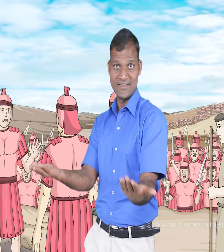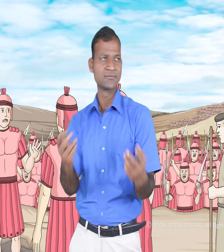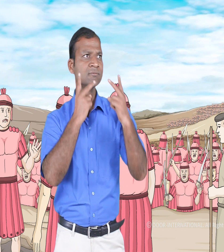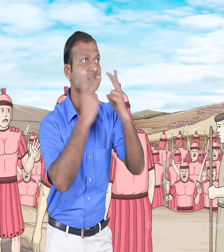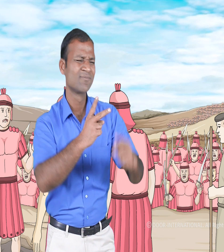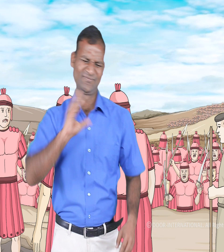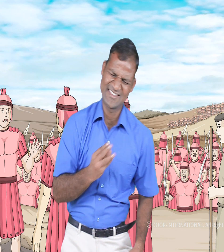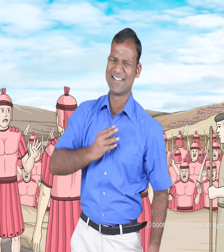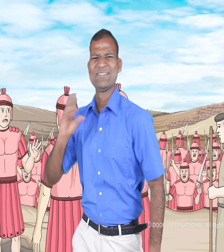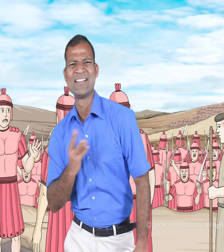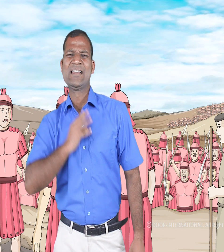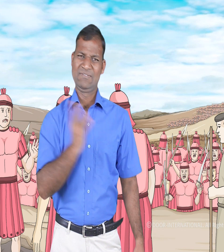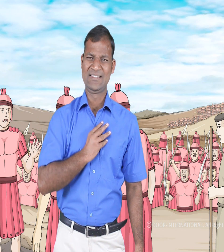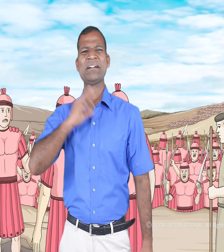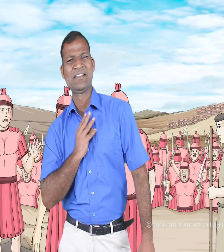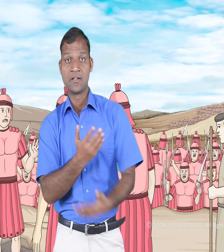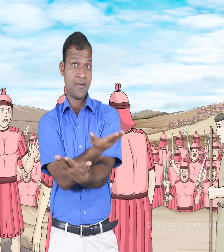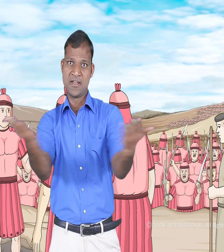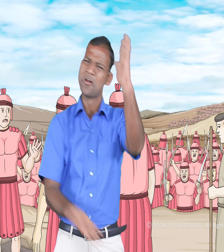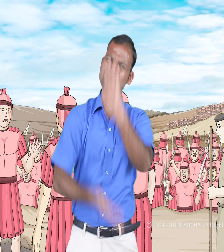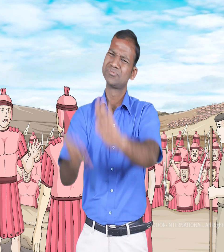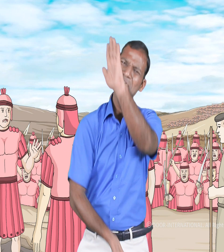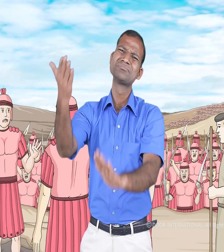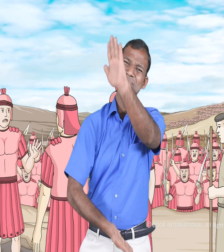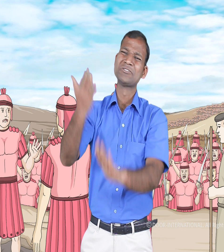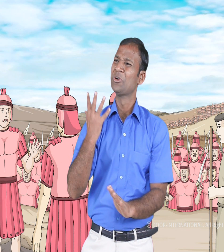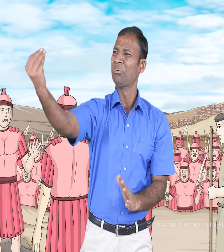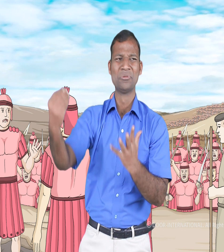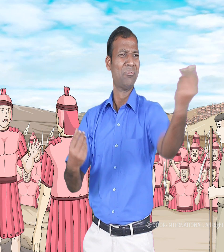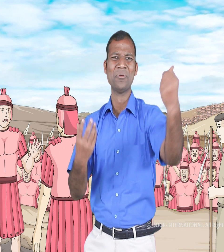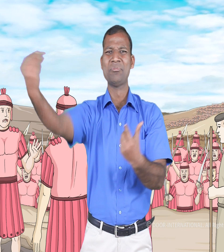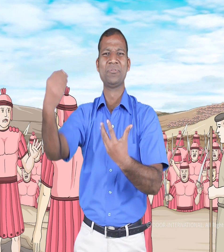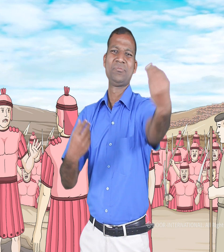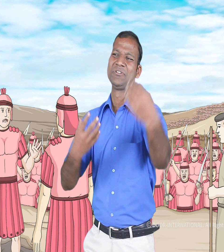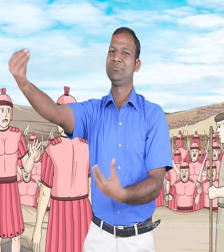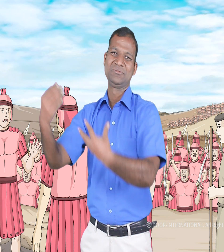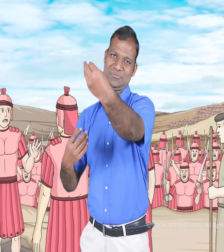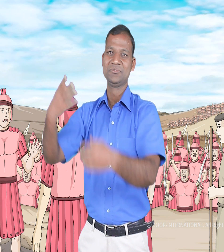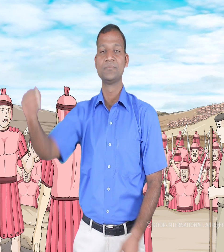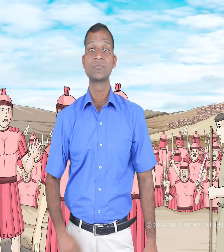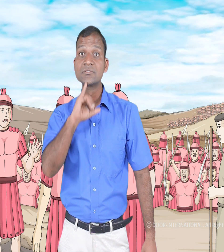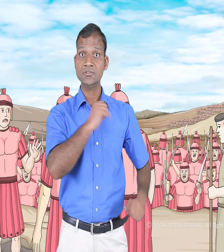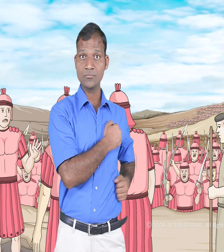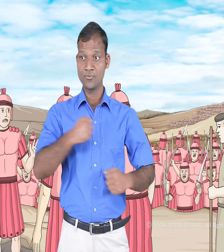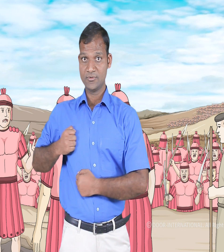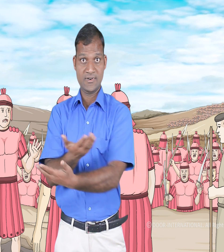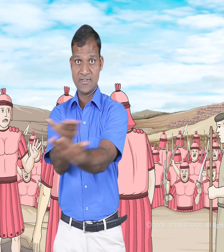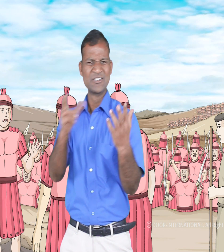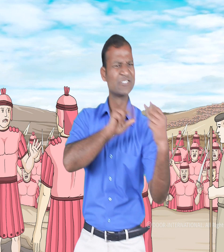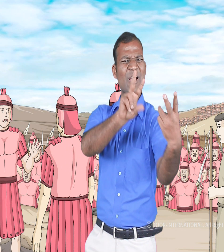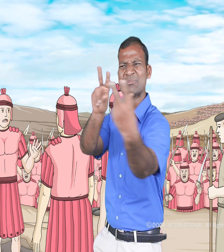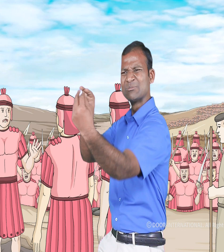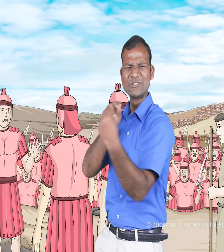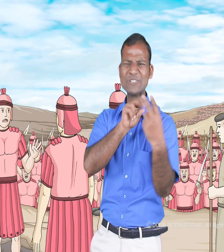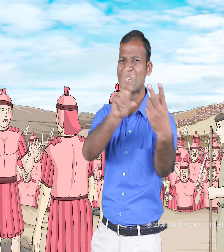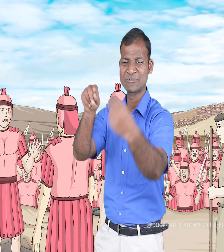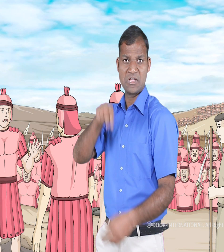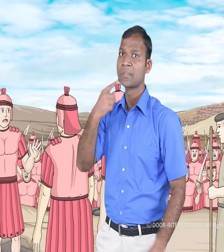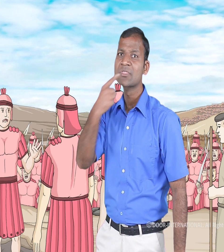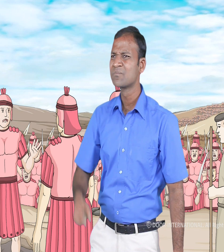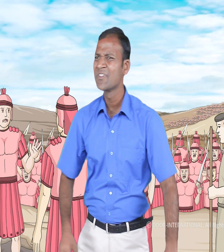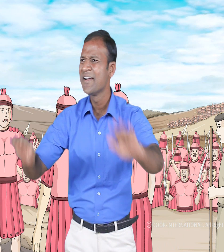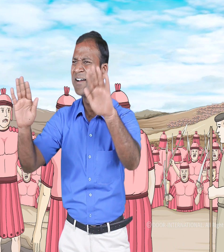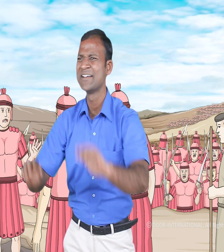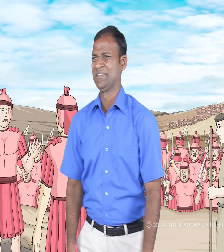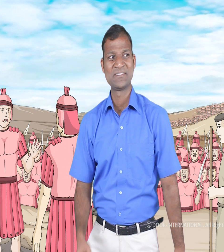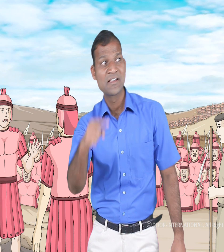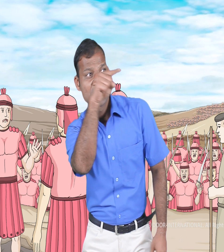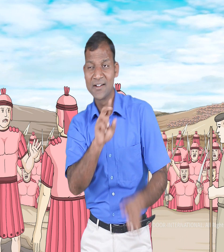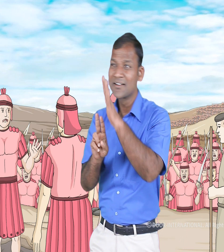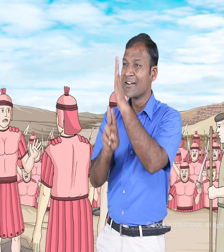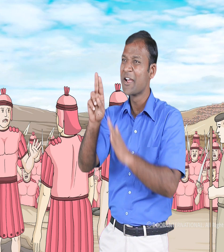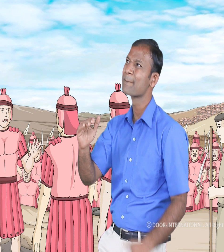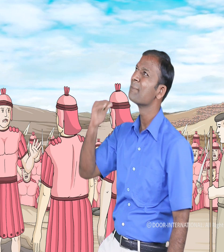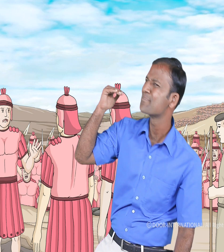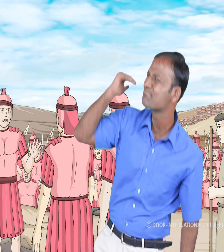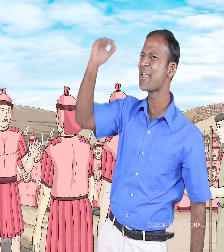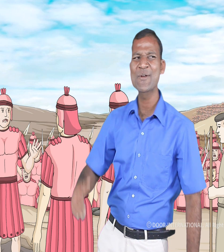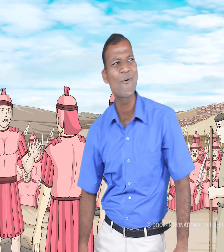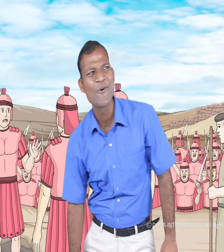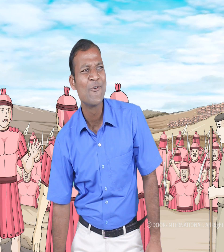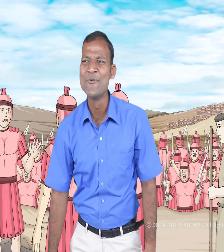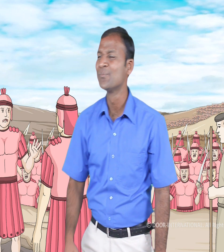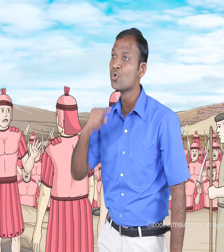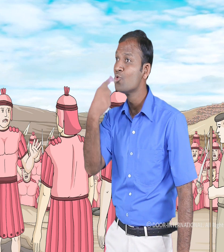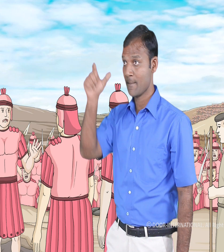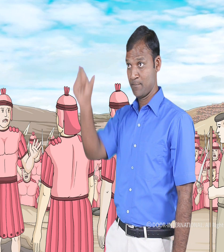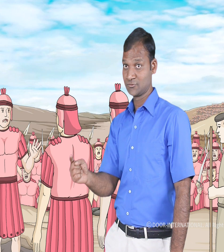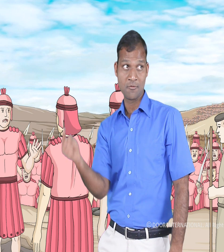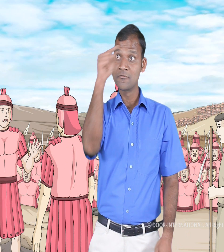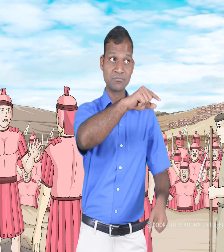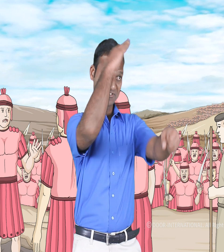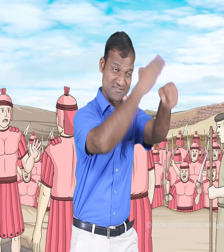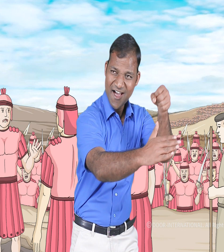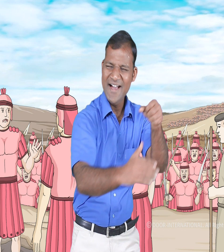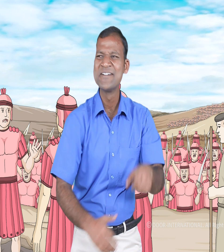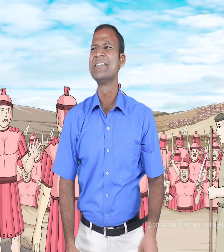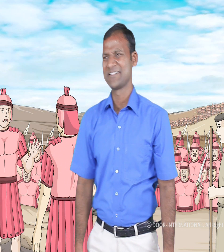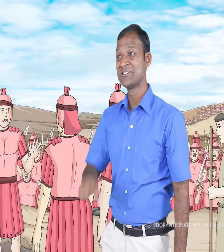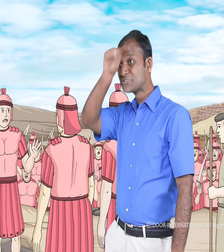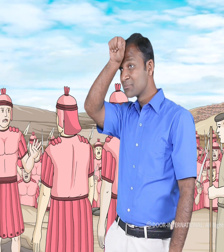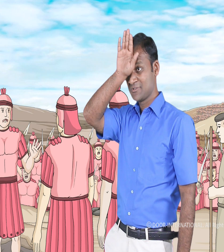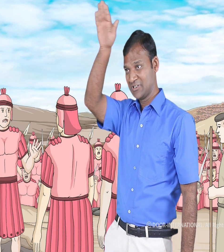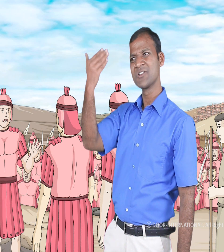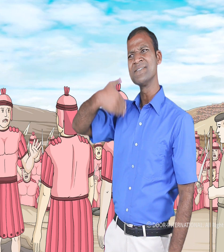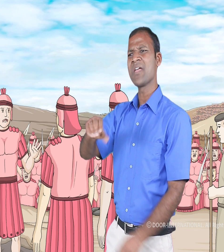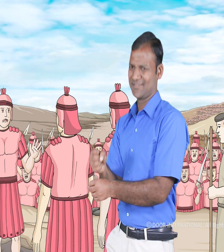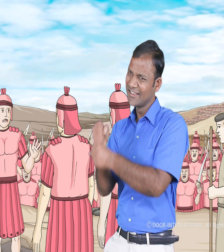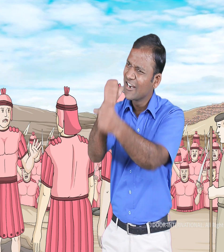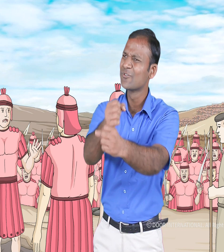Now the men of Israel had been saying, “Do you see this man who keeps coming out to defy Israel?